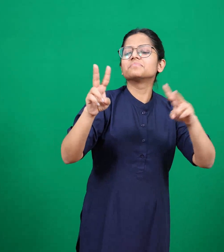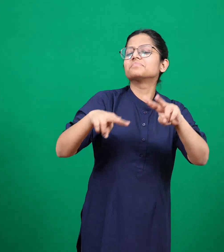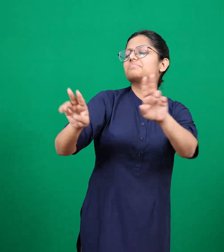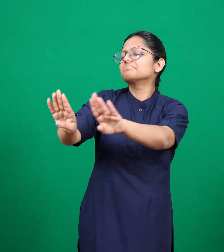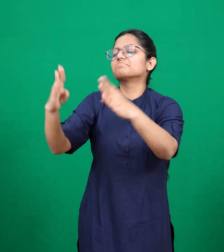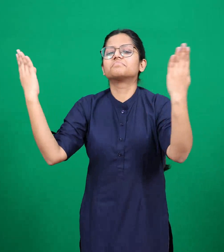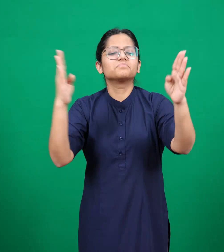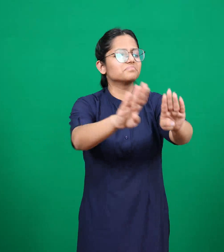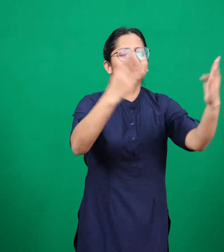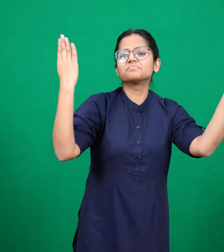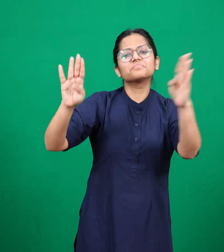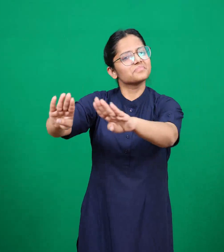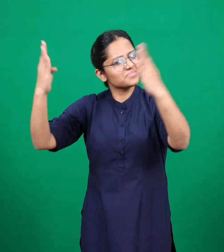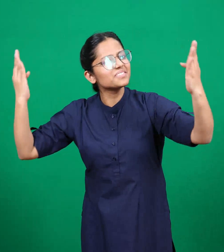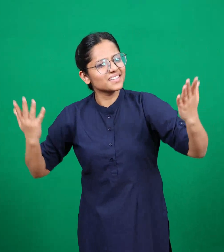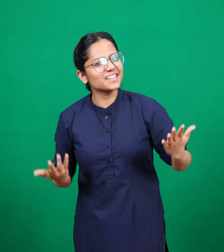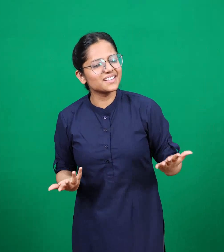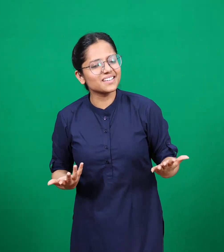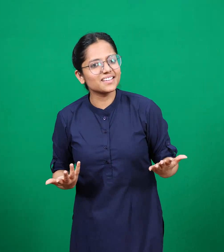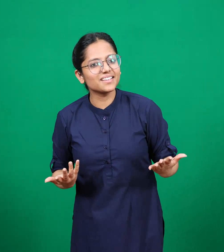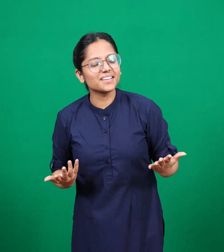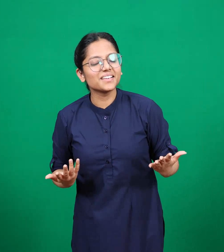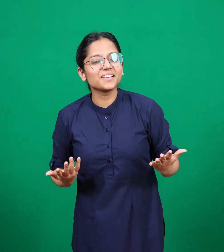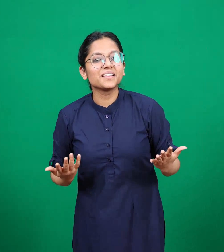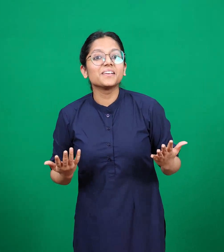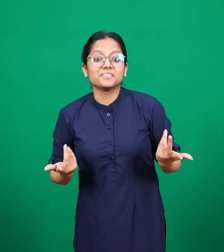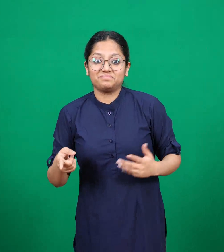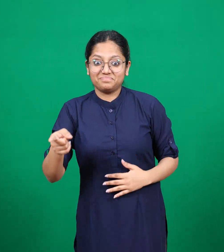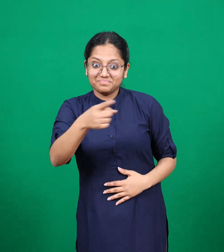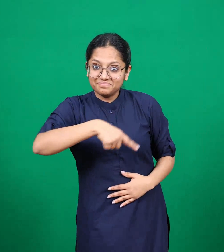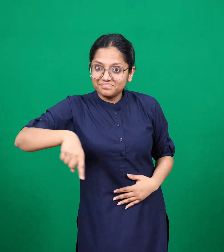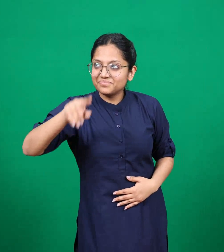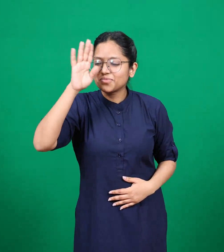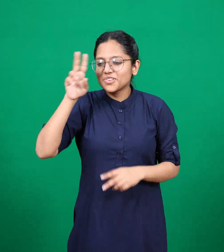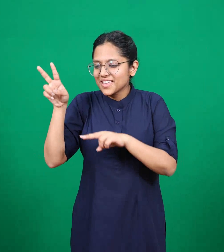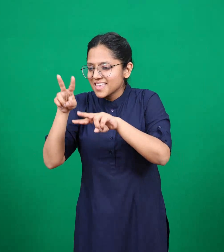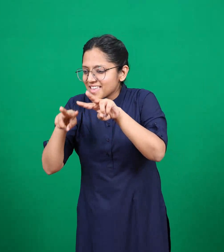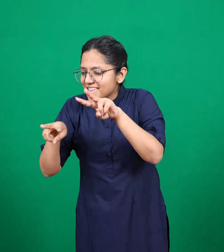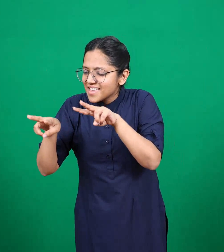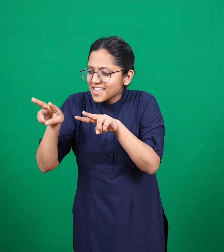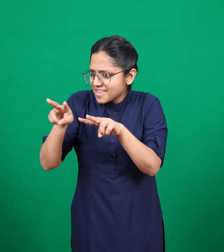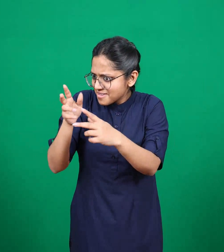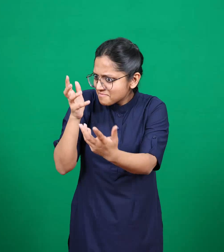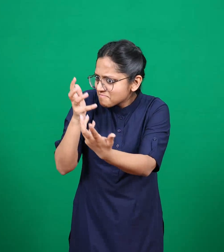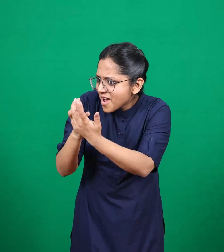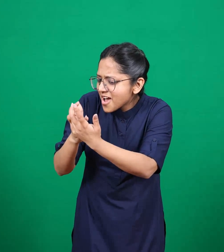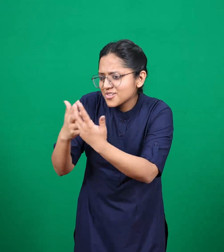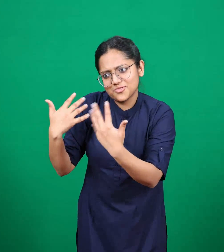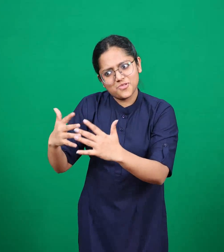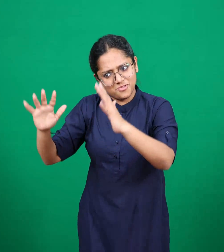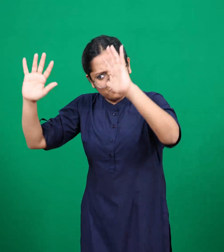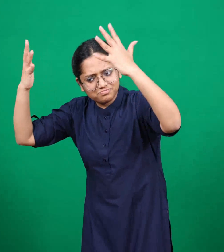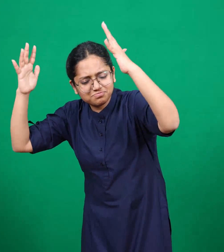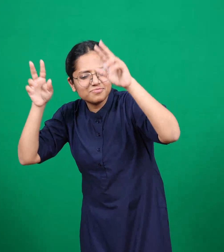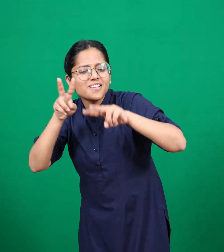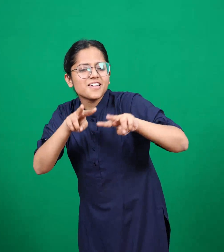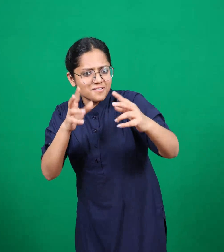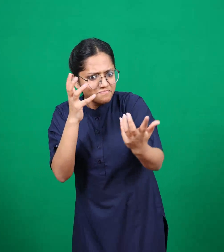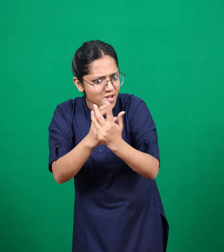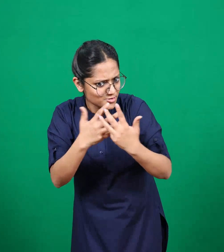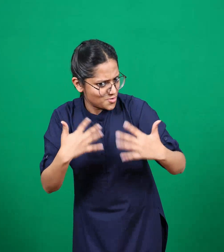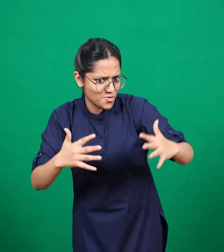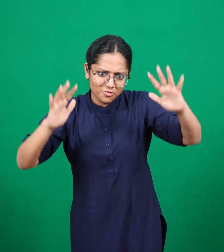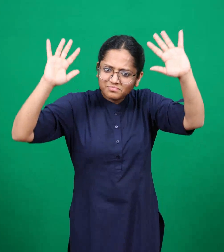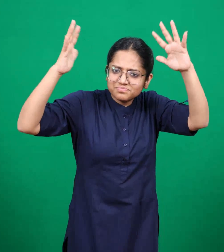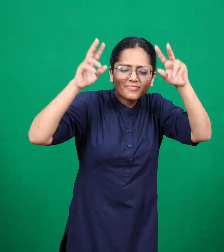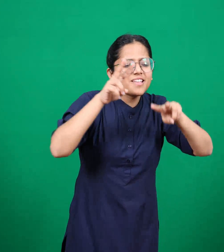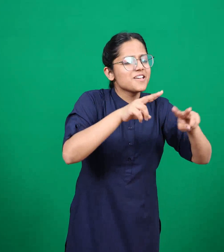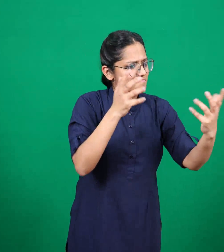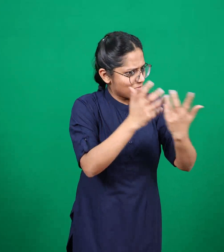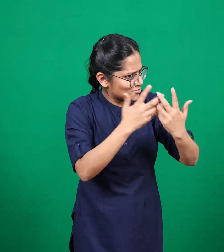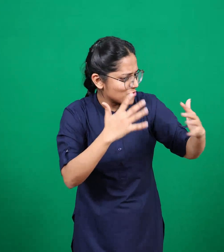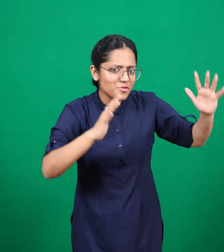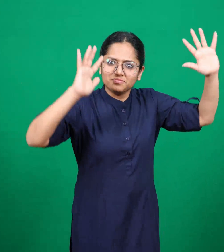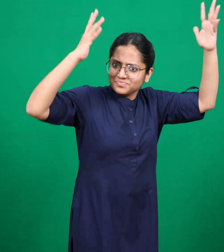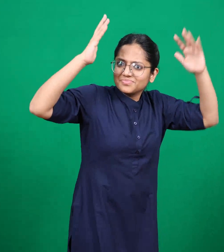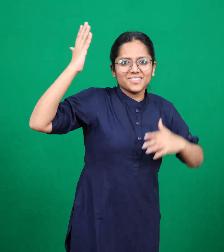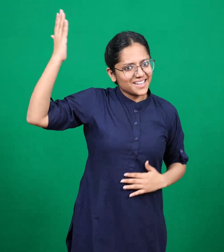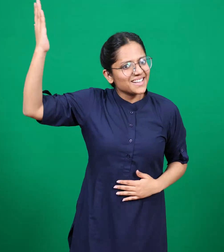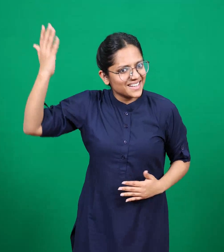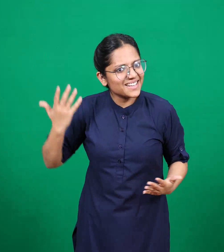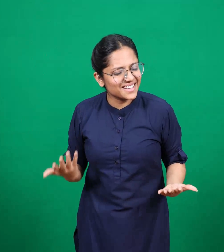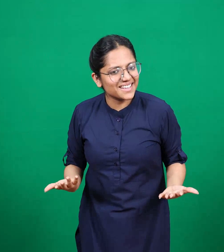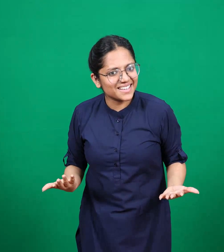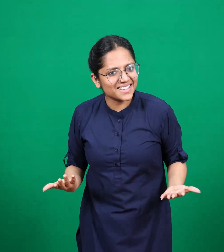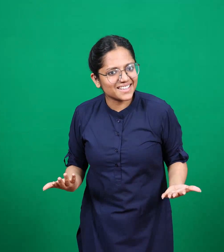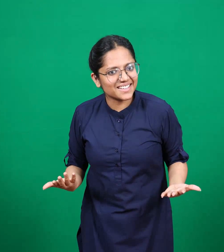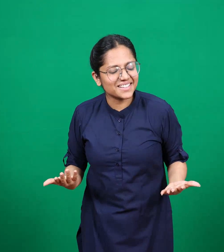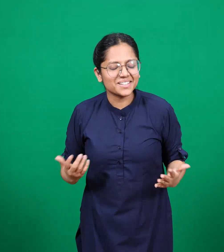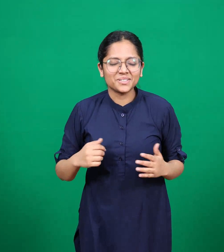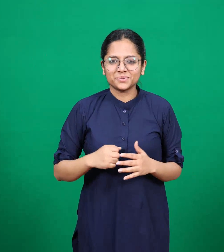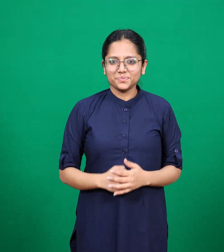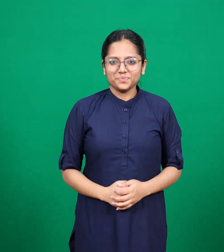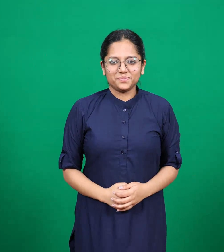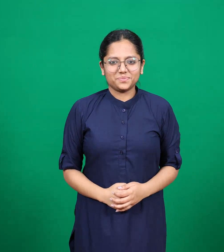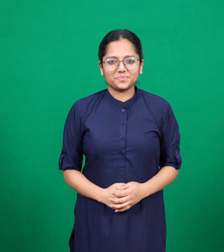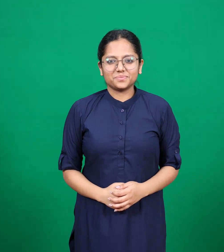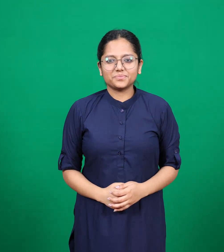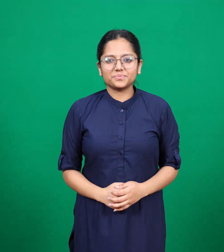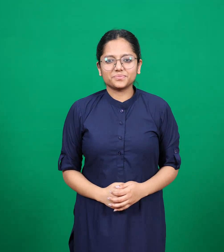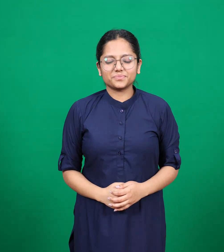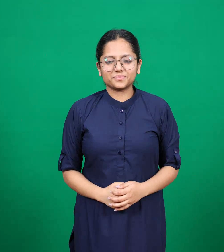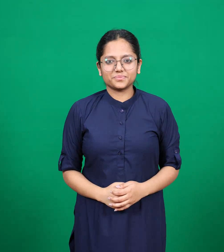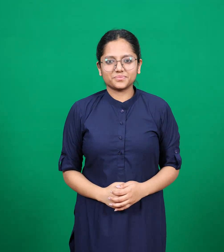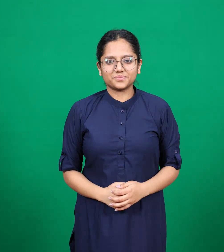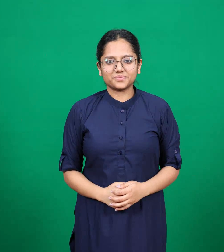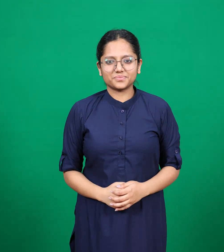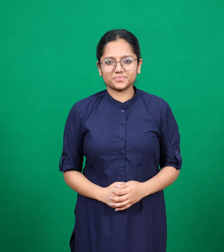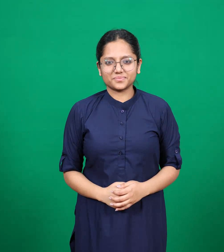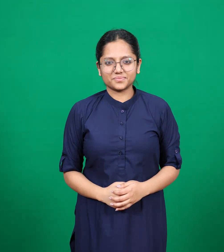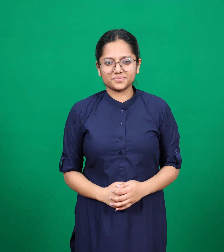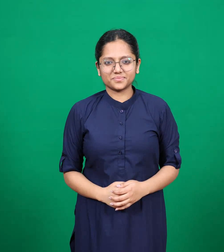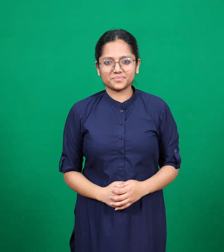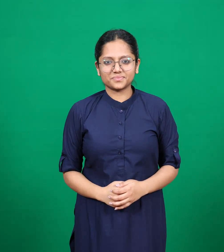At that time each will receive his praise from God.